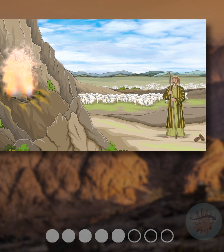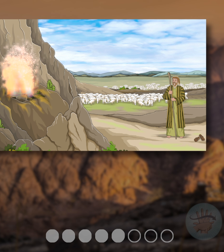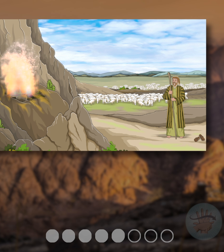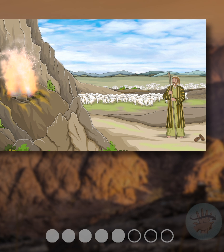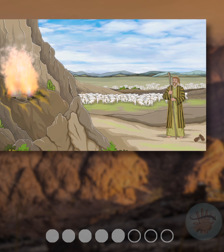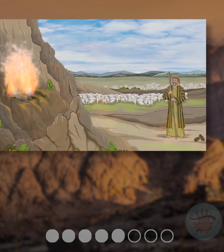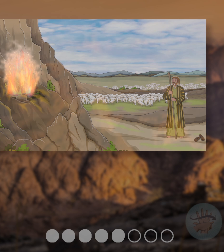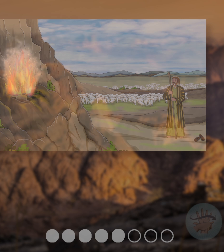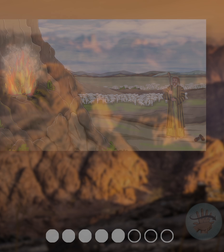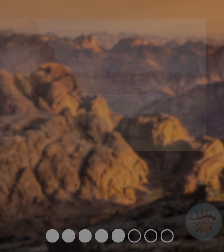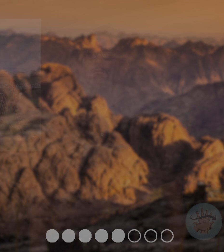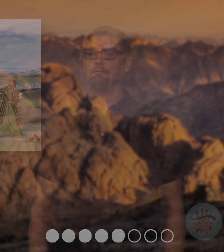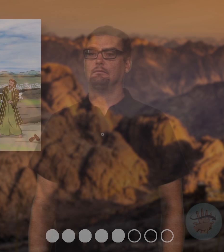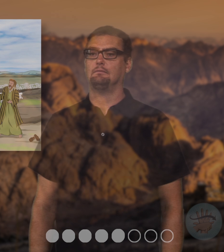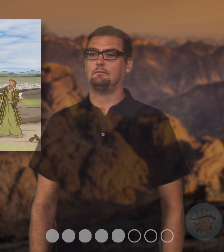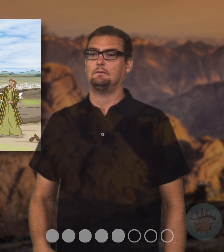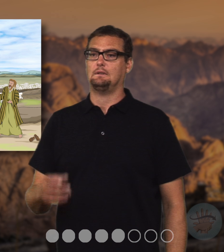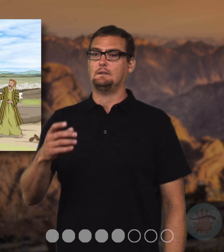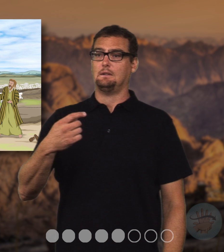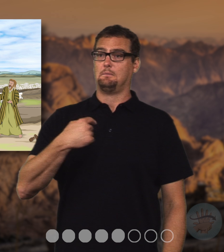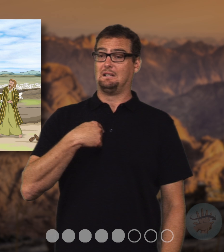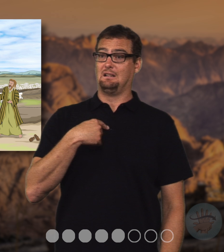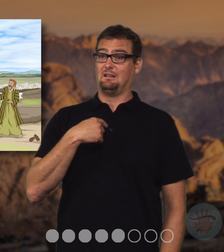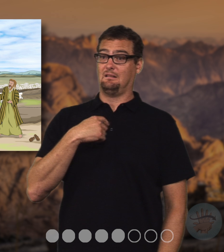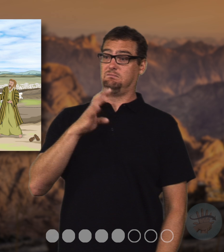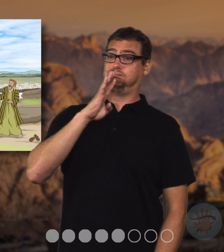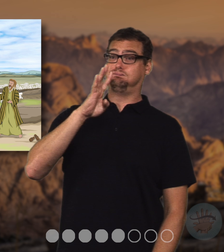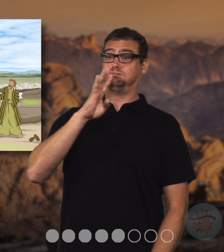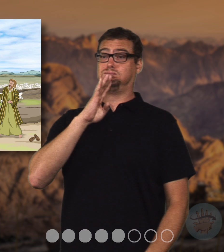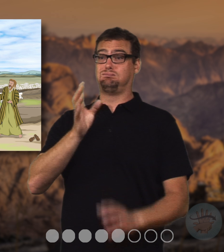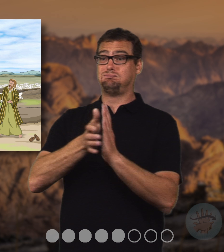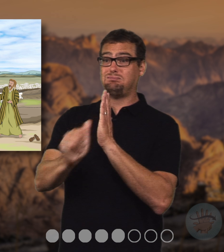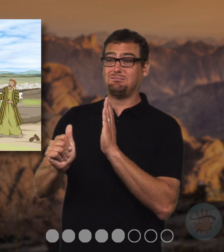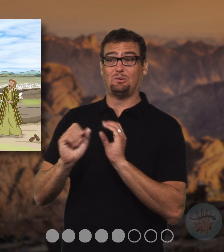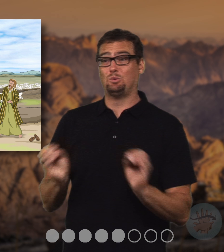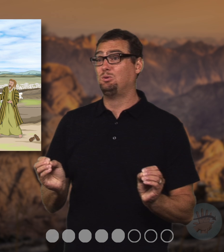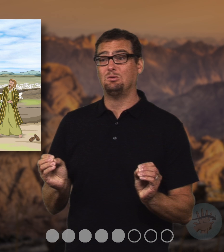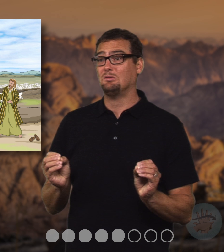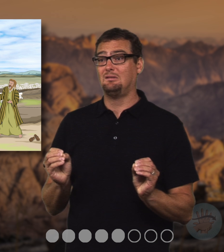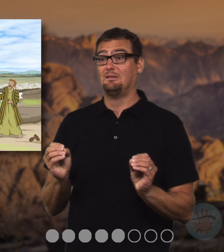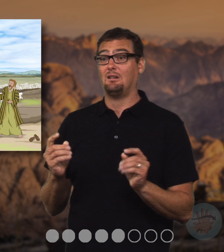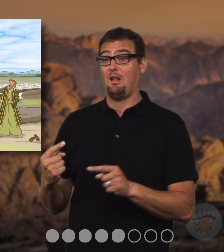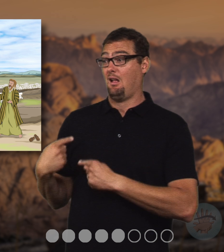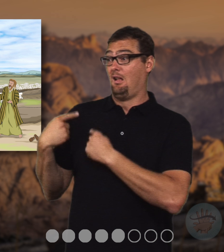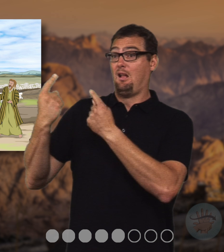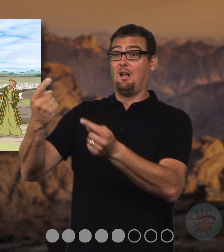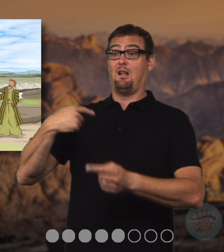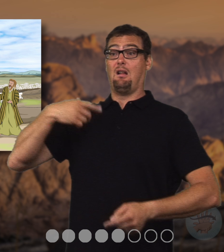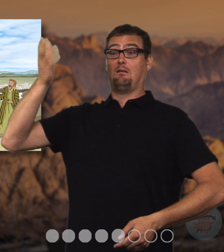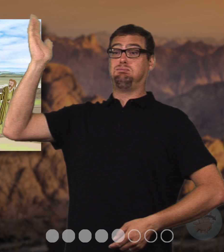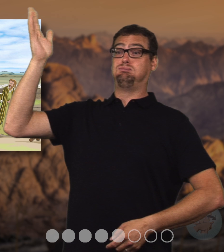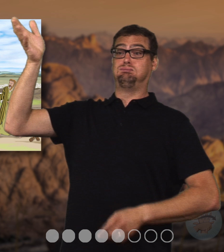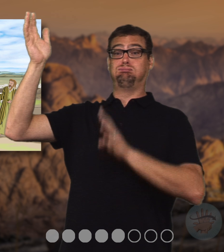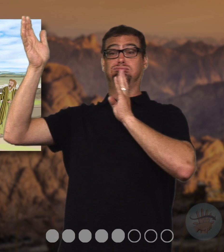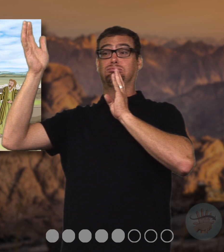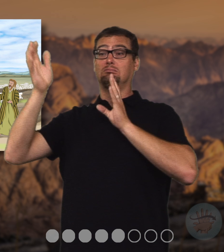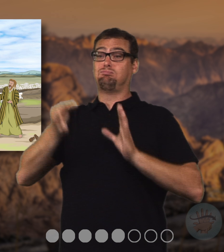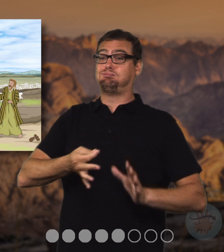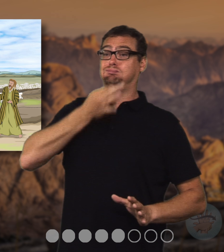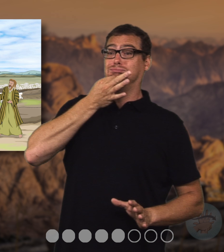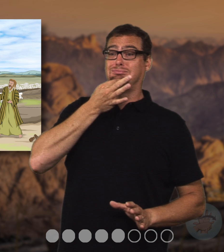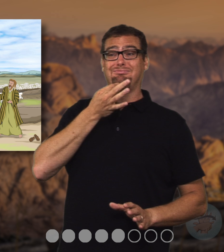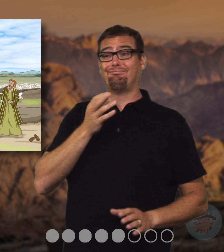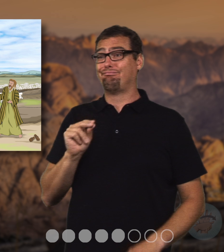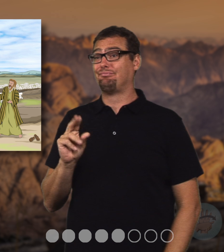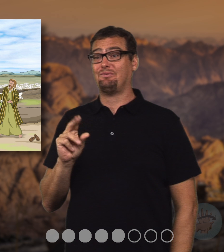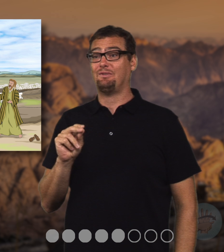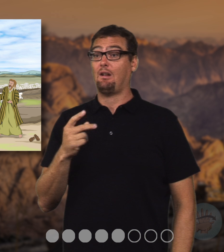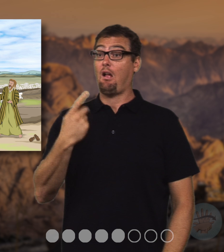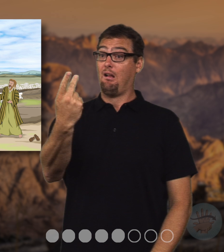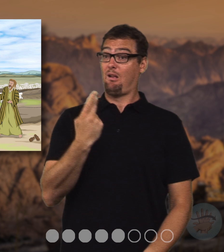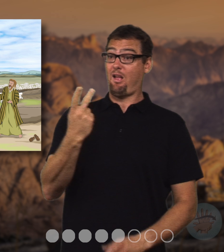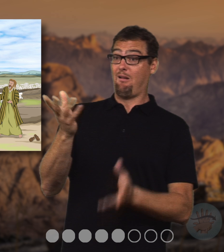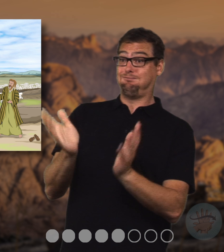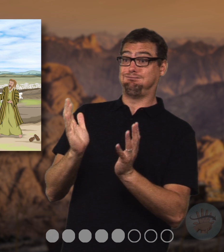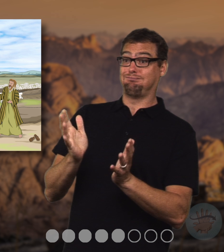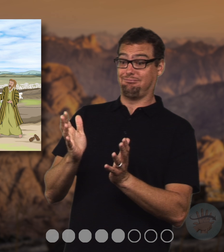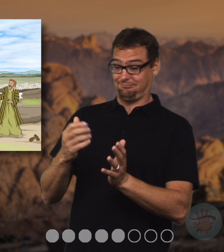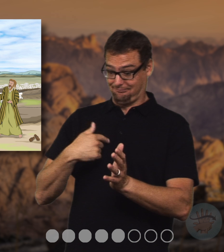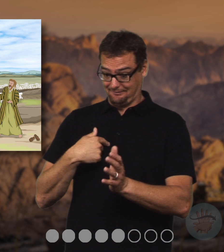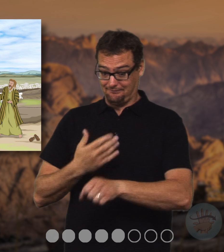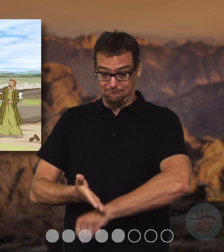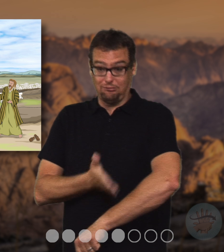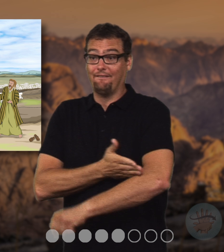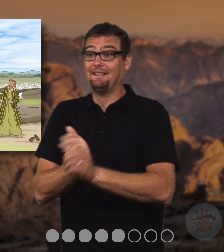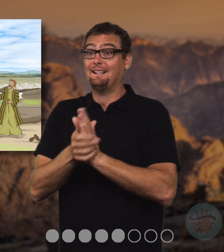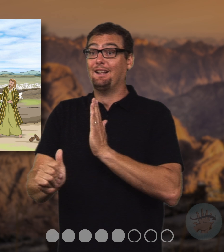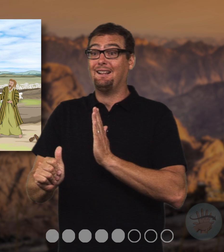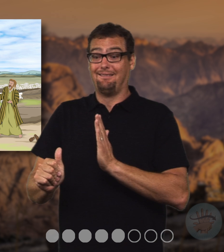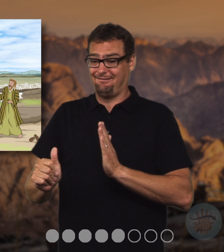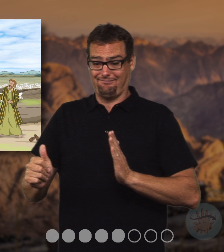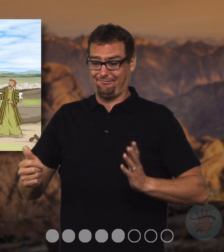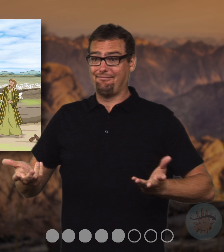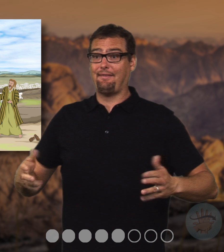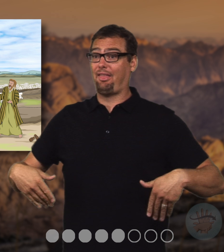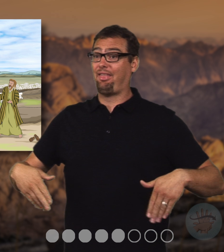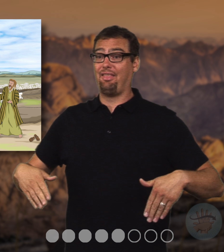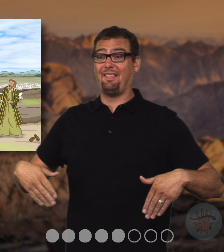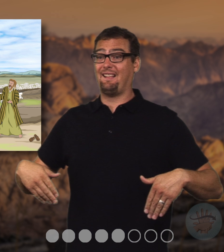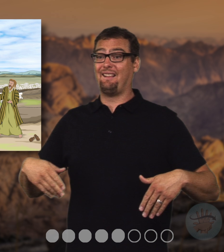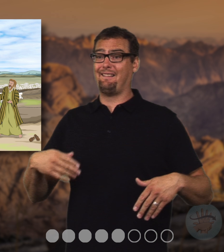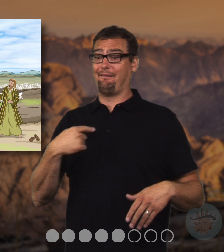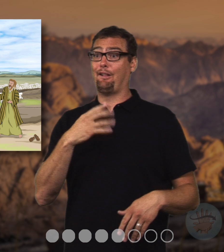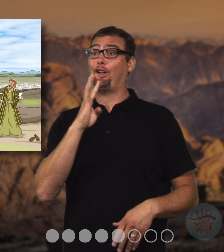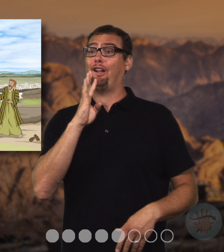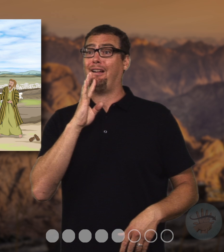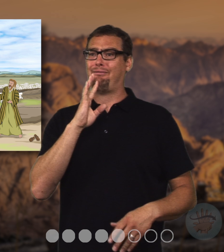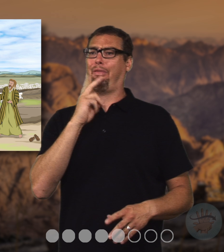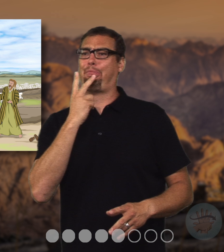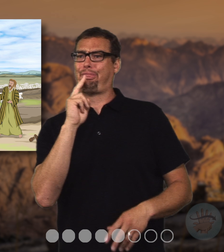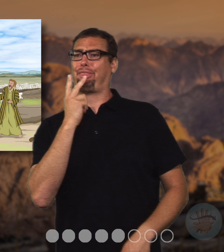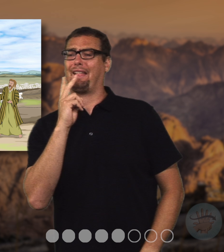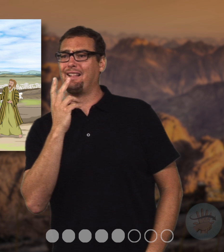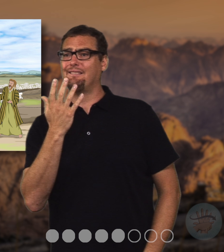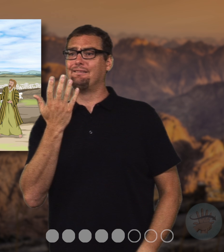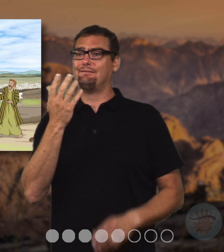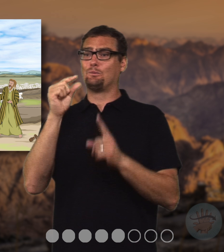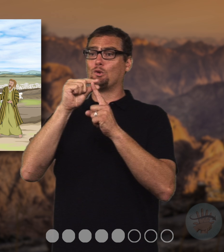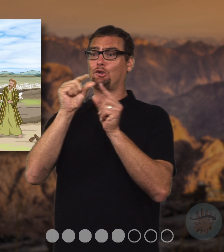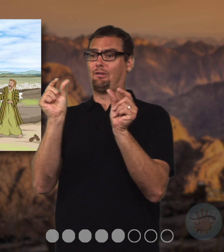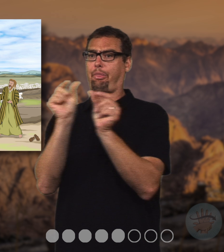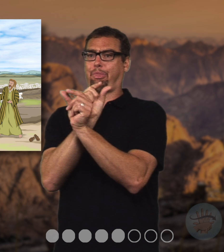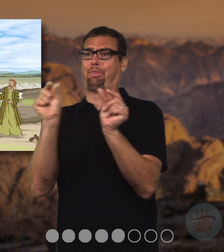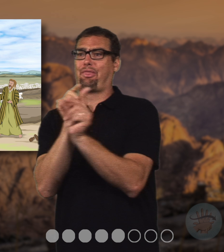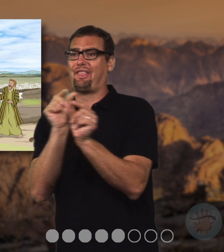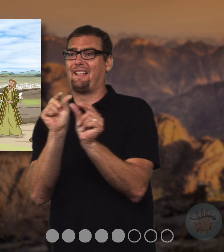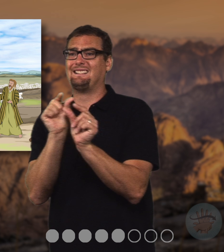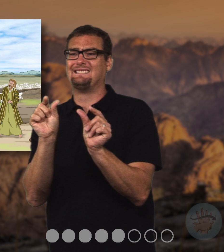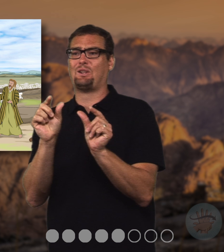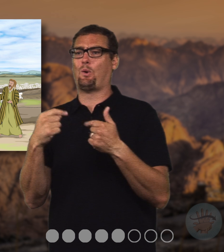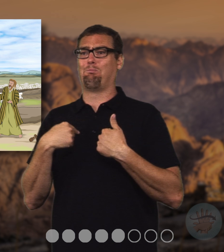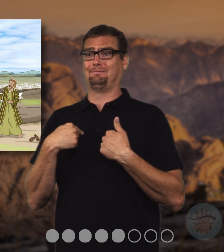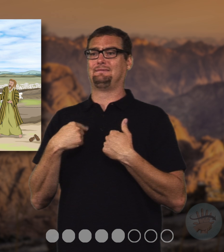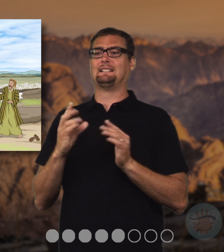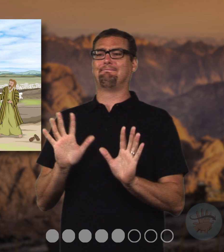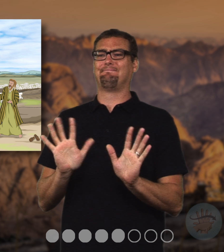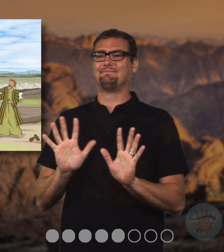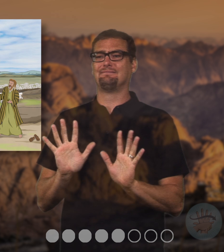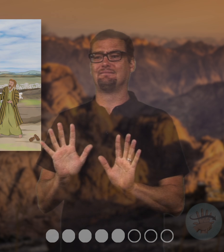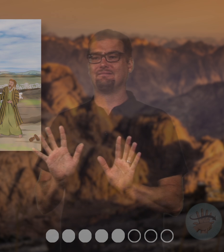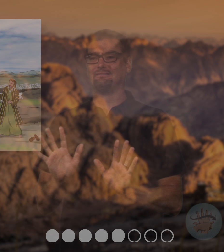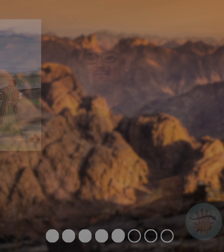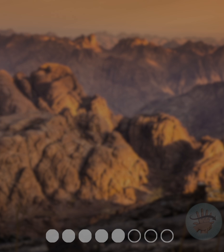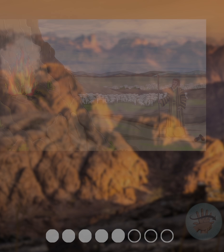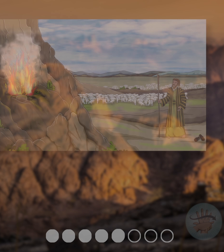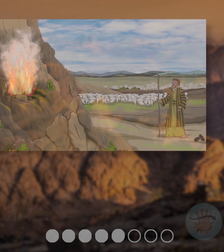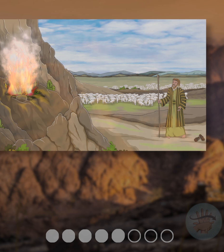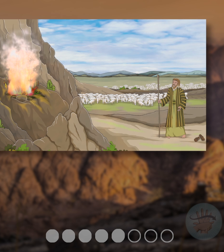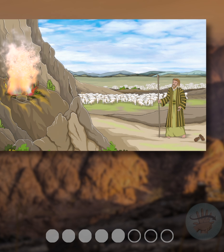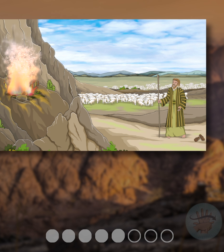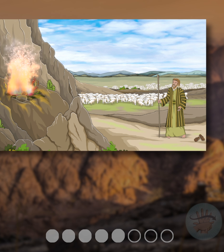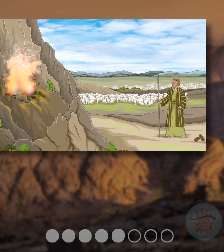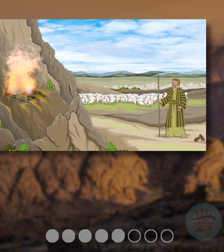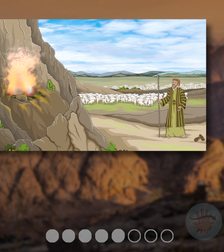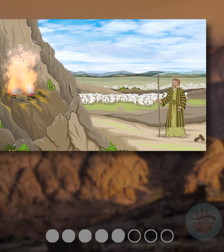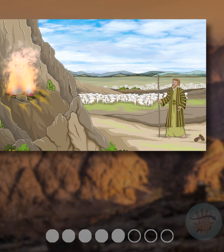“Please, Lord,” Moses replied, “I have never been eloquent, neither in the past nor since You have spoken to Your servant, for I am slow of speech and tongue.”